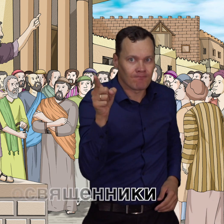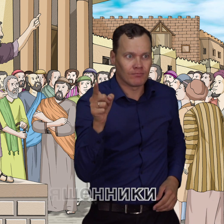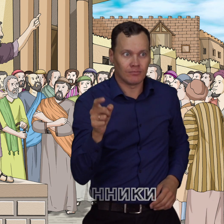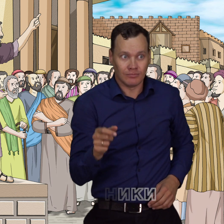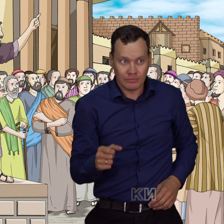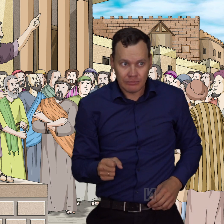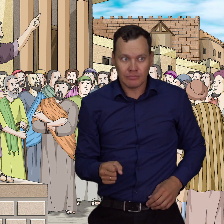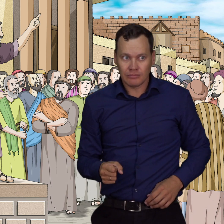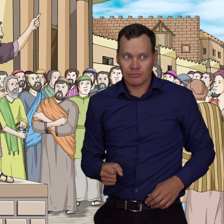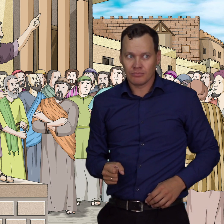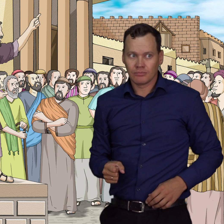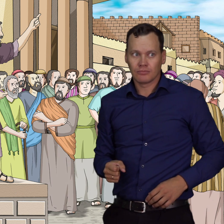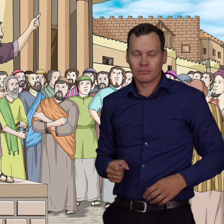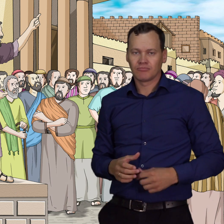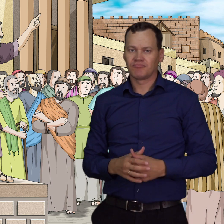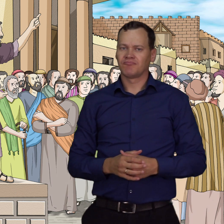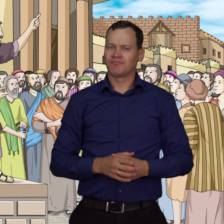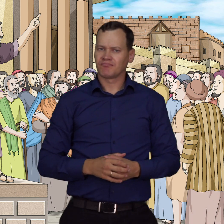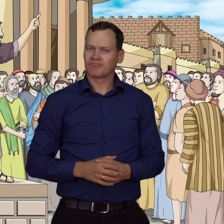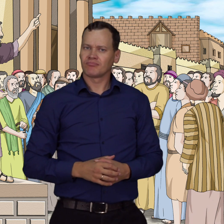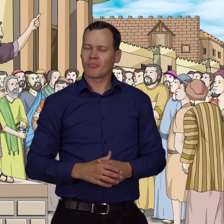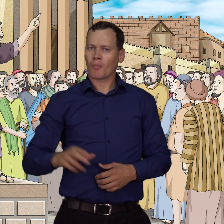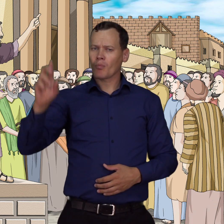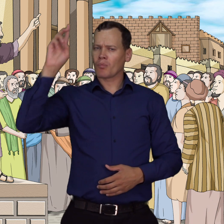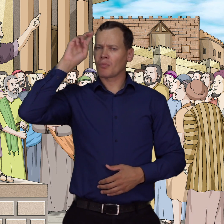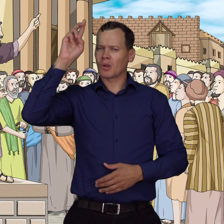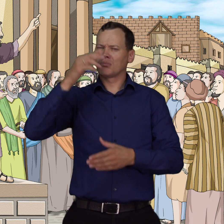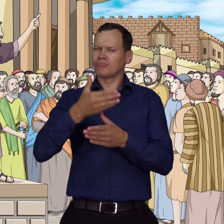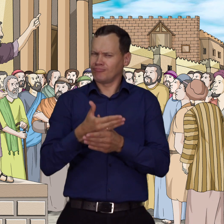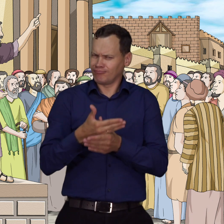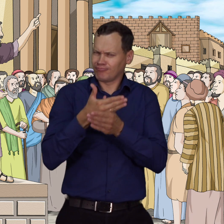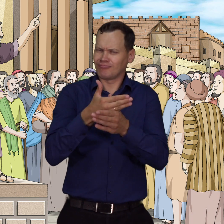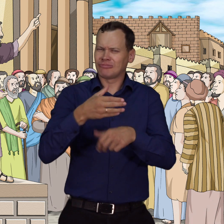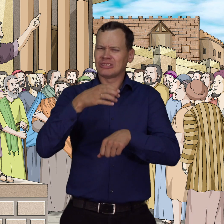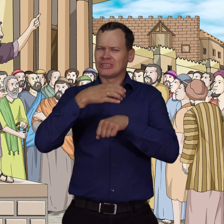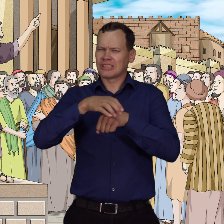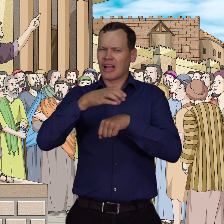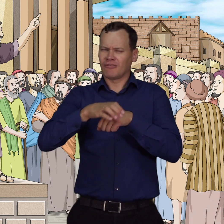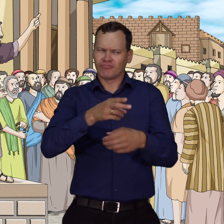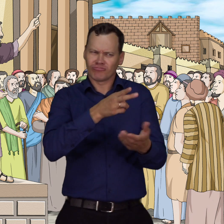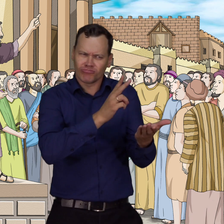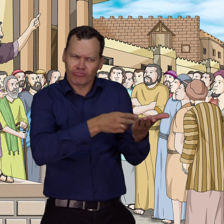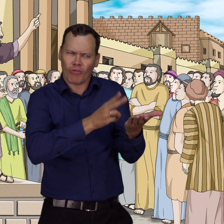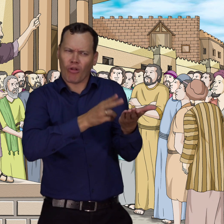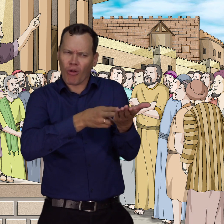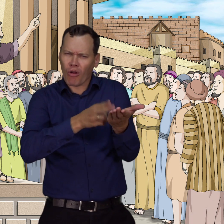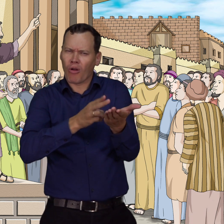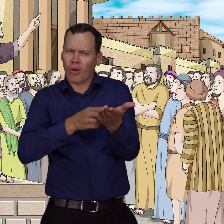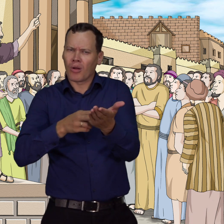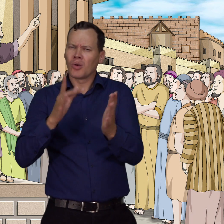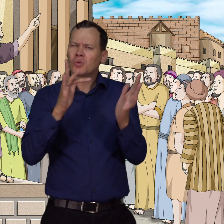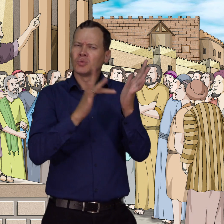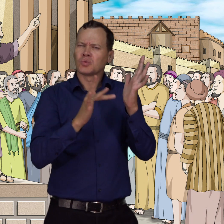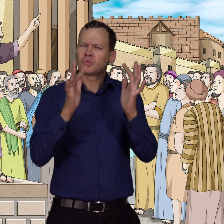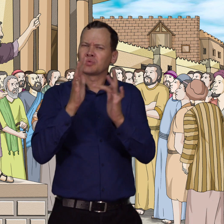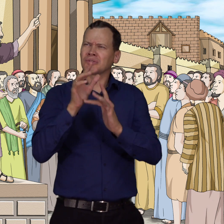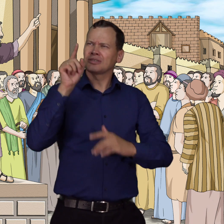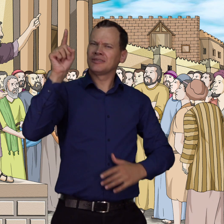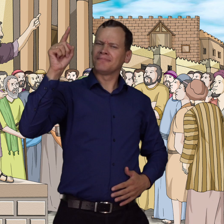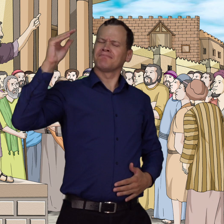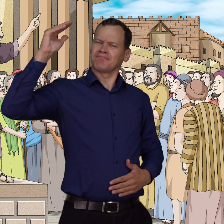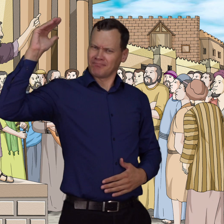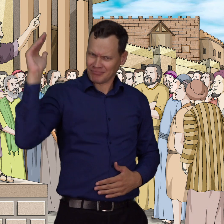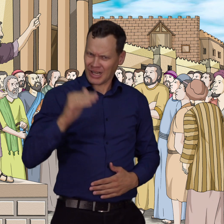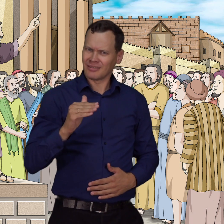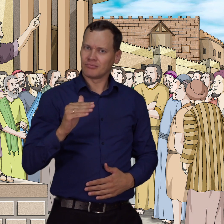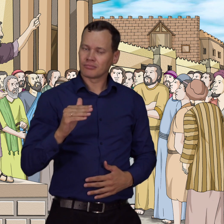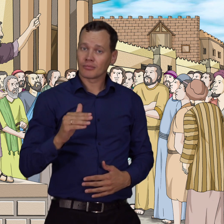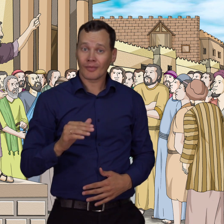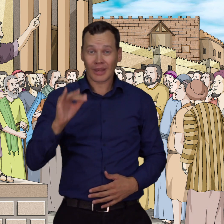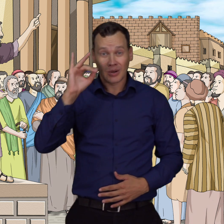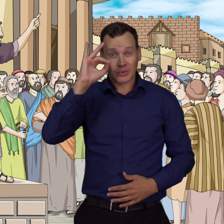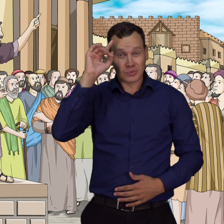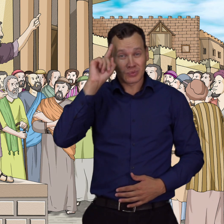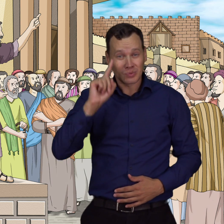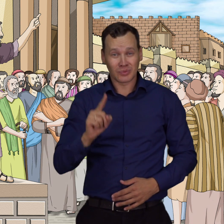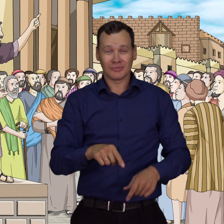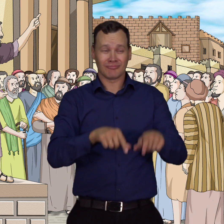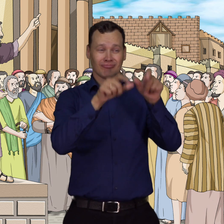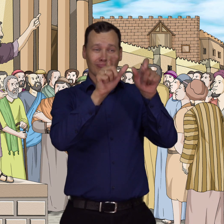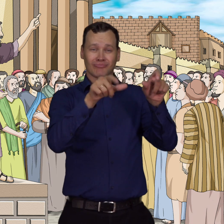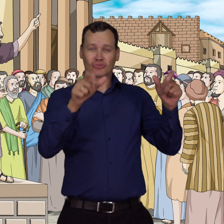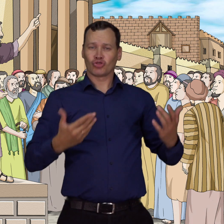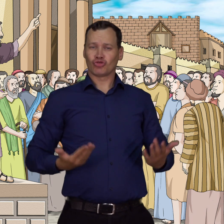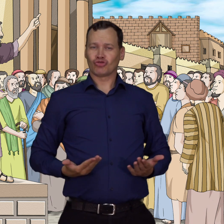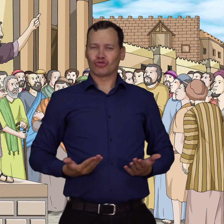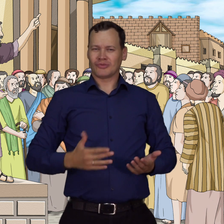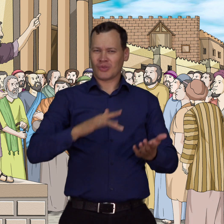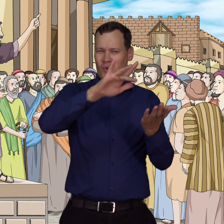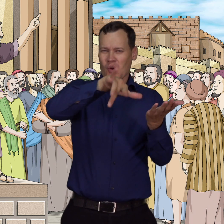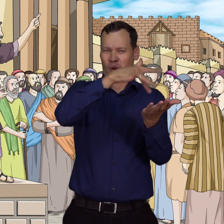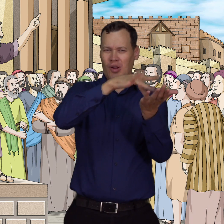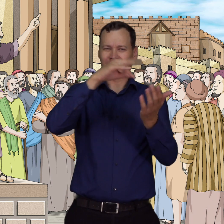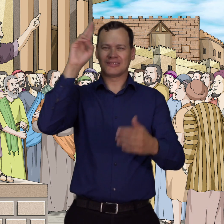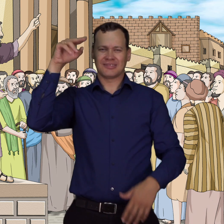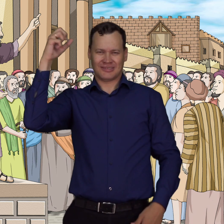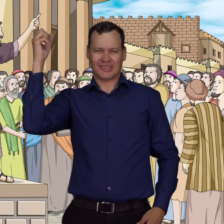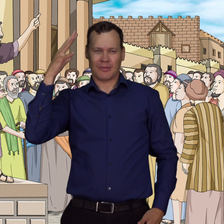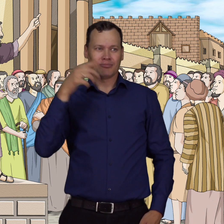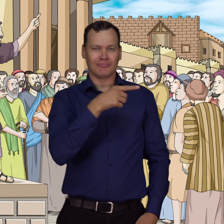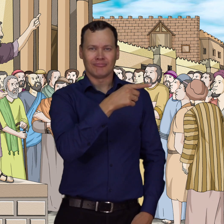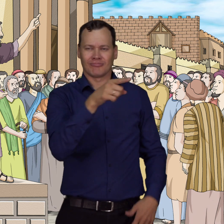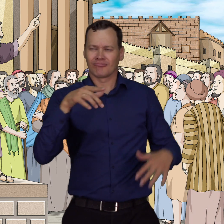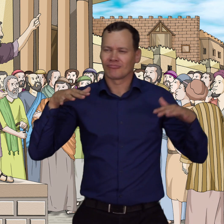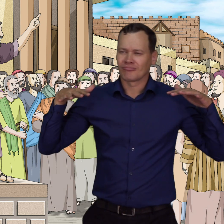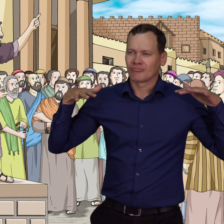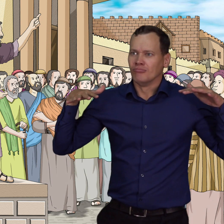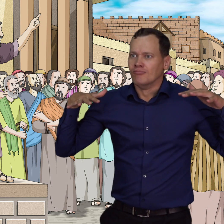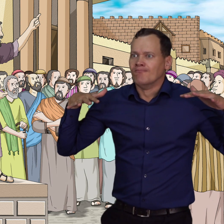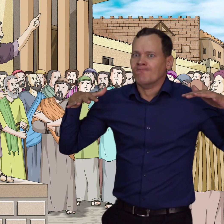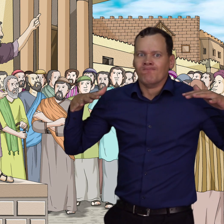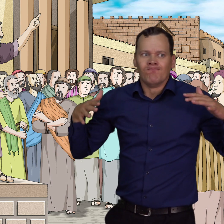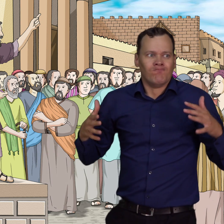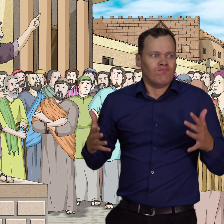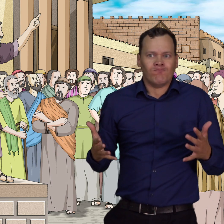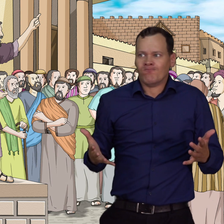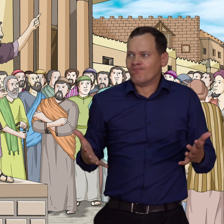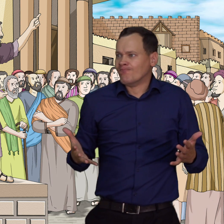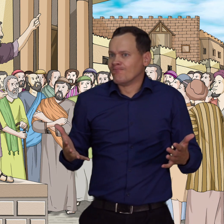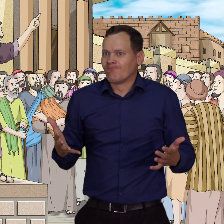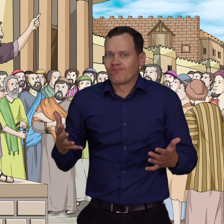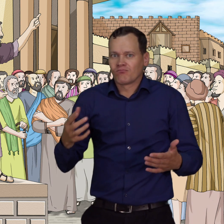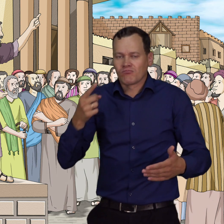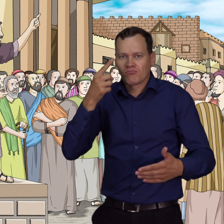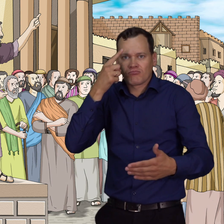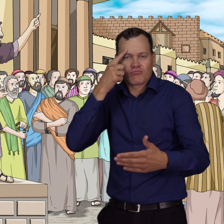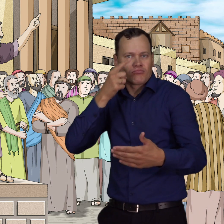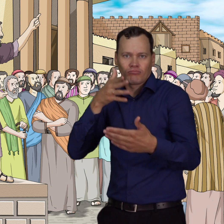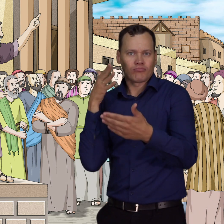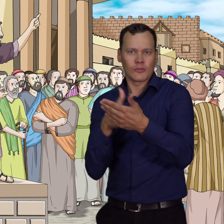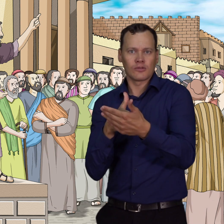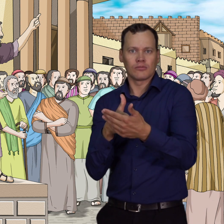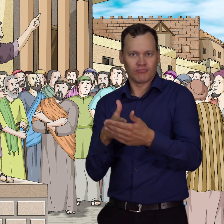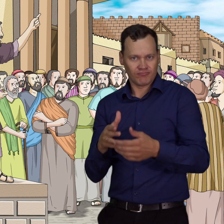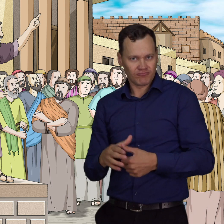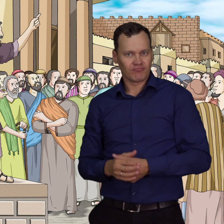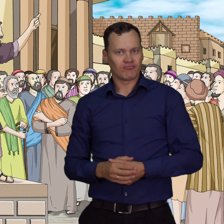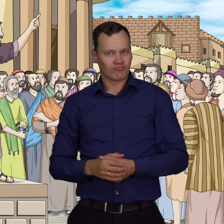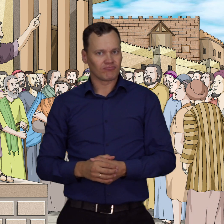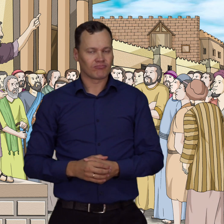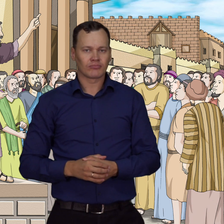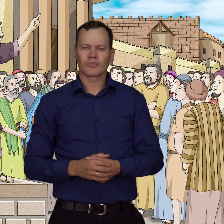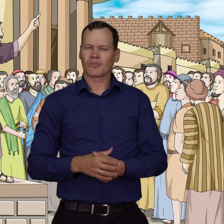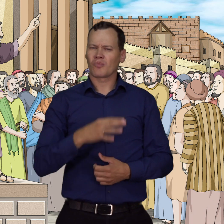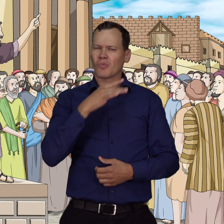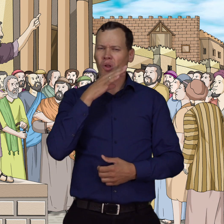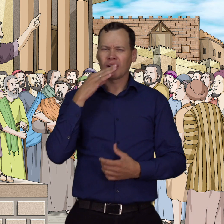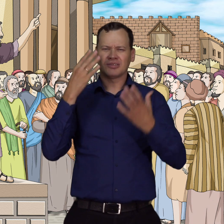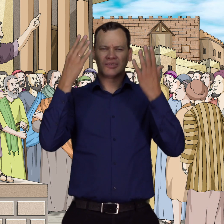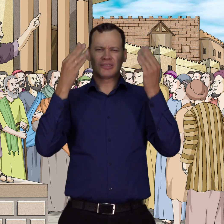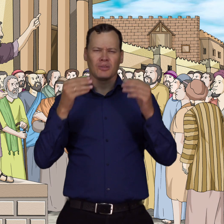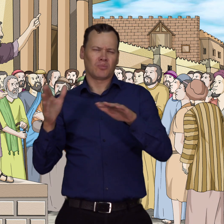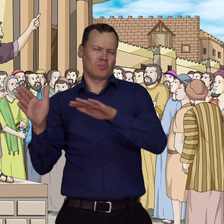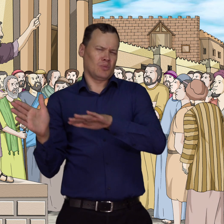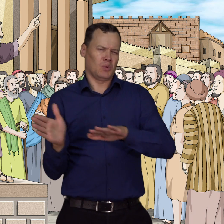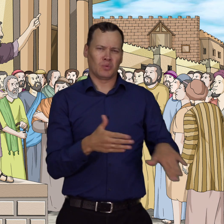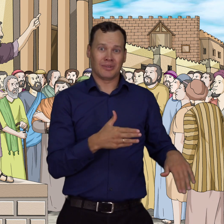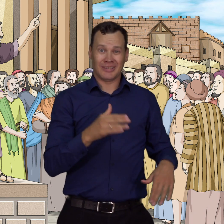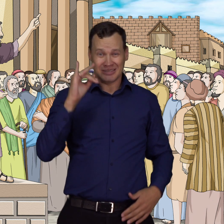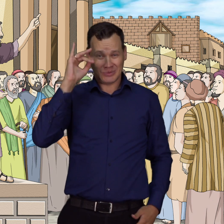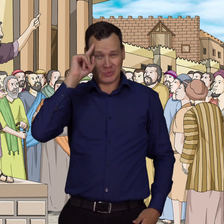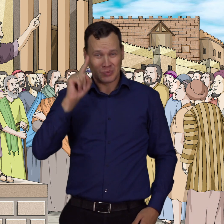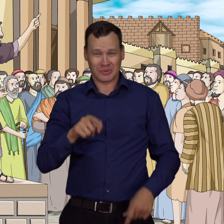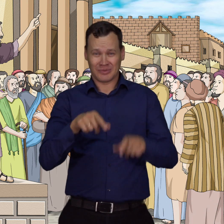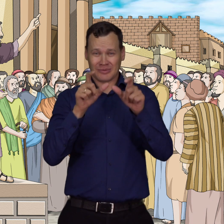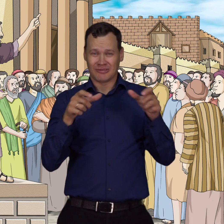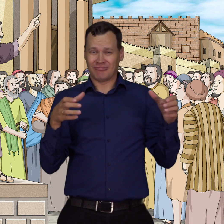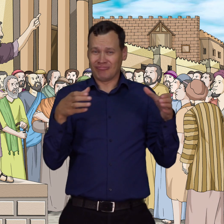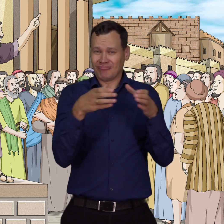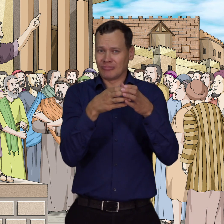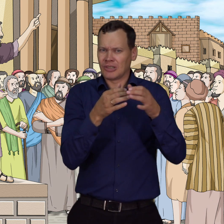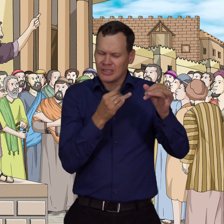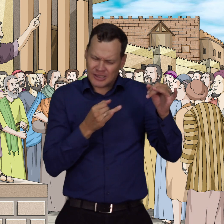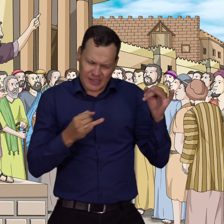But Saul was empowered all the more, and he confounded the Jews living in Damascus by proving that Jesus is the Christ.